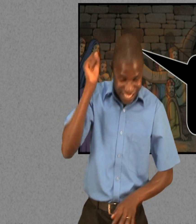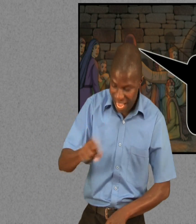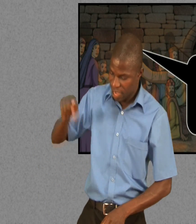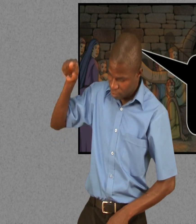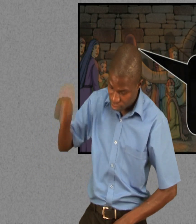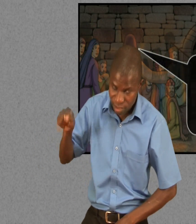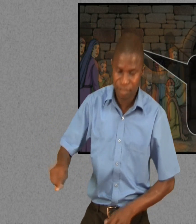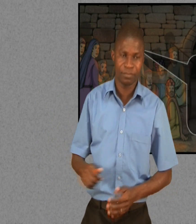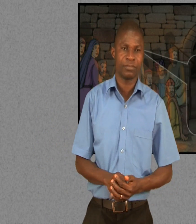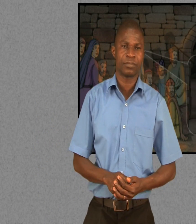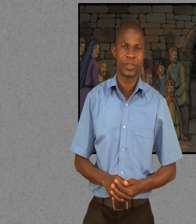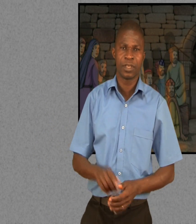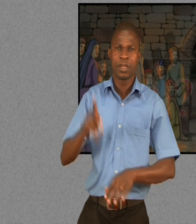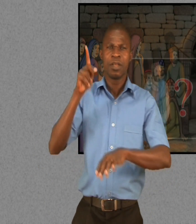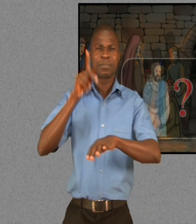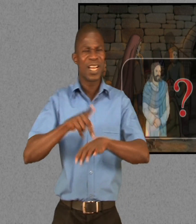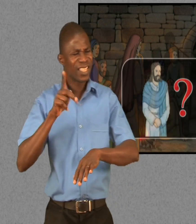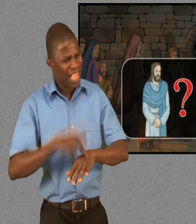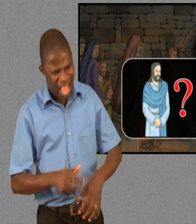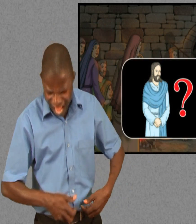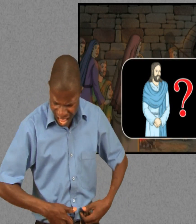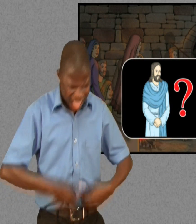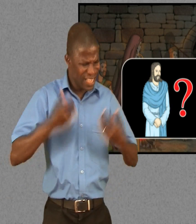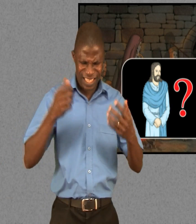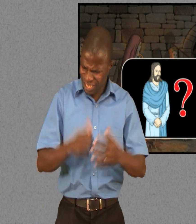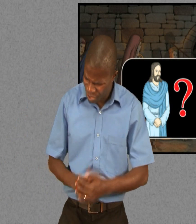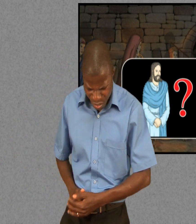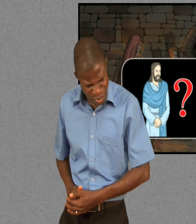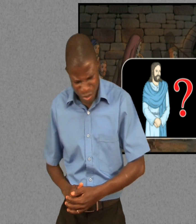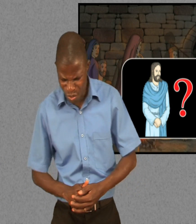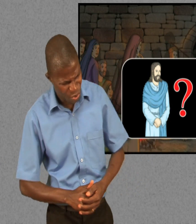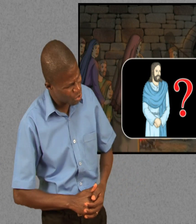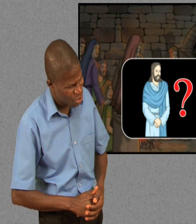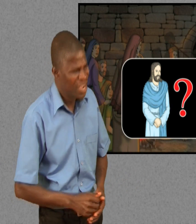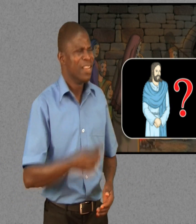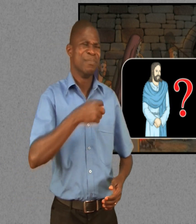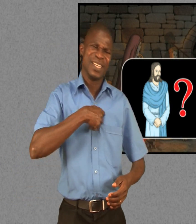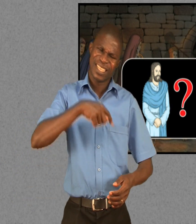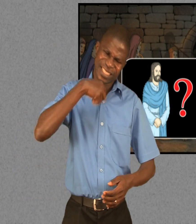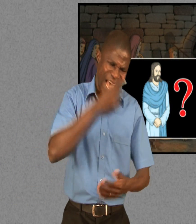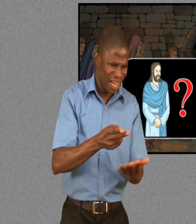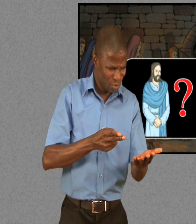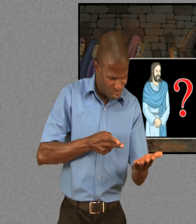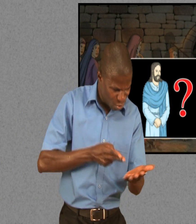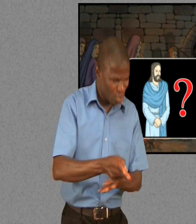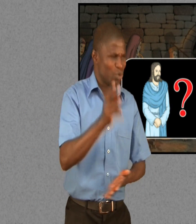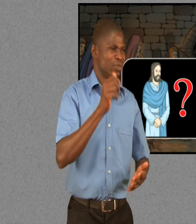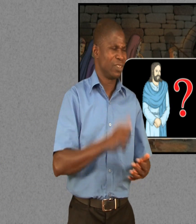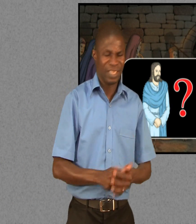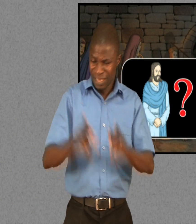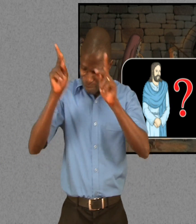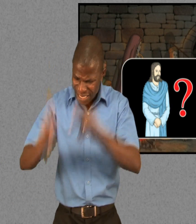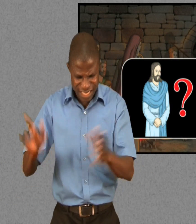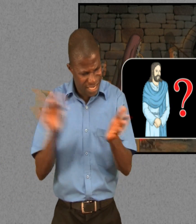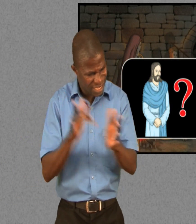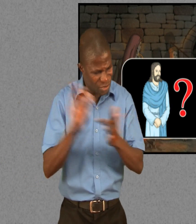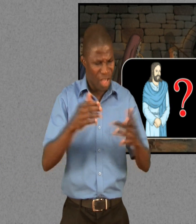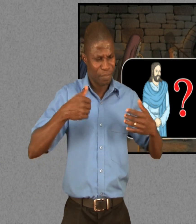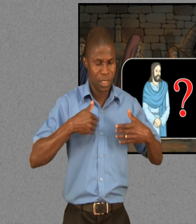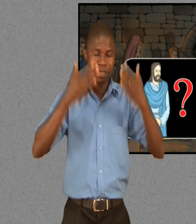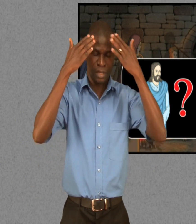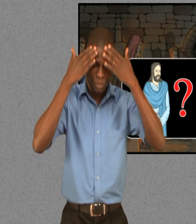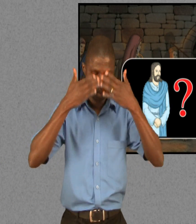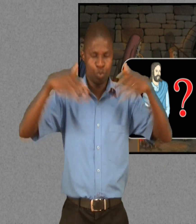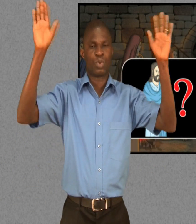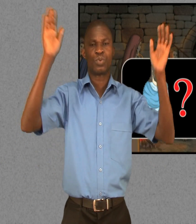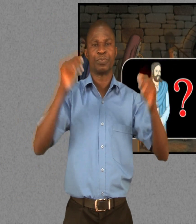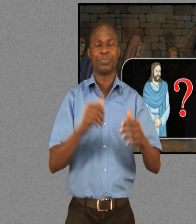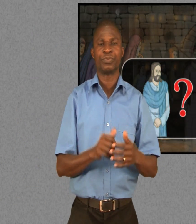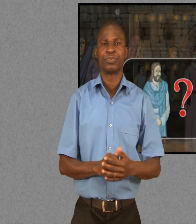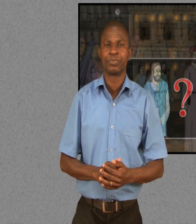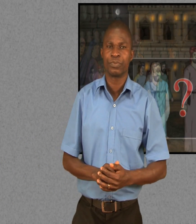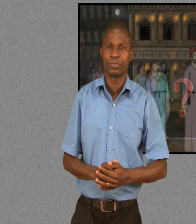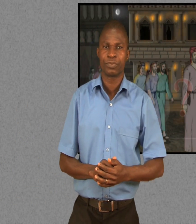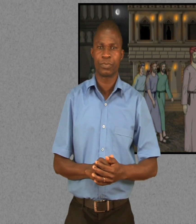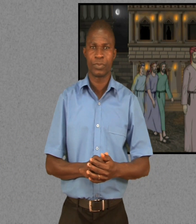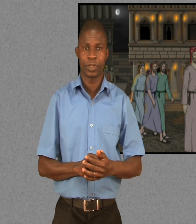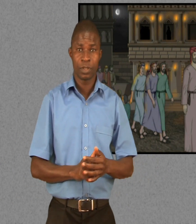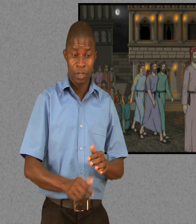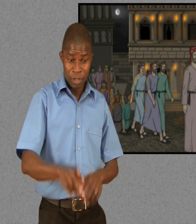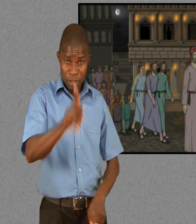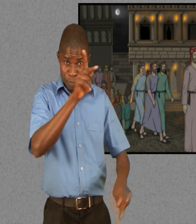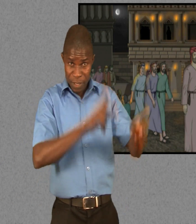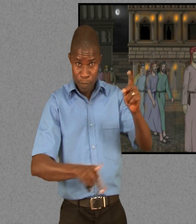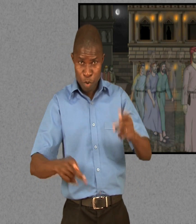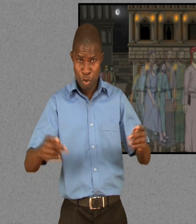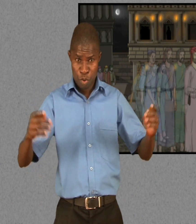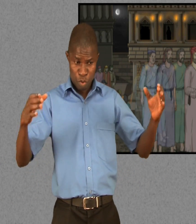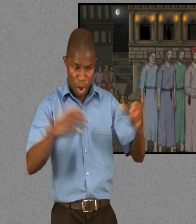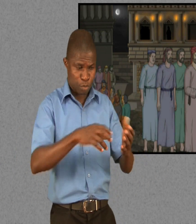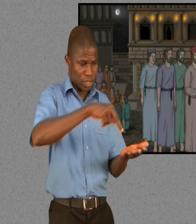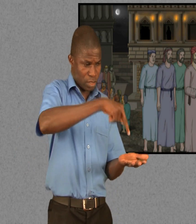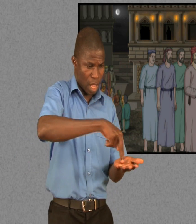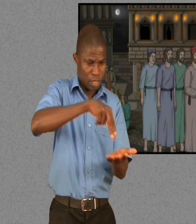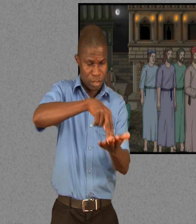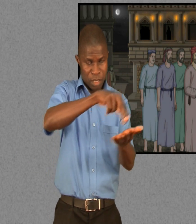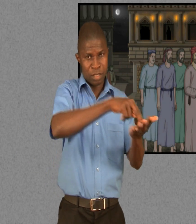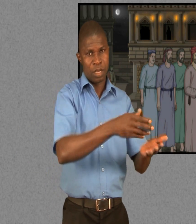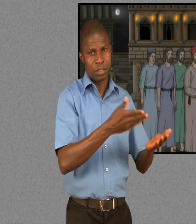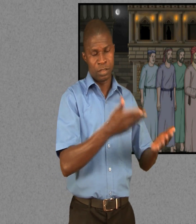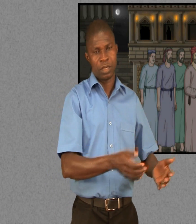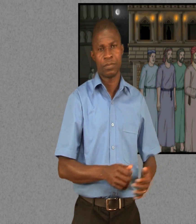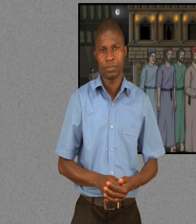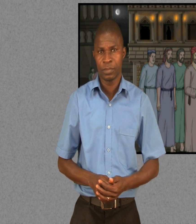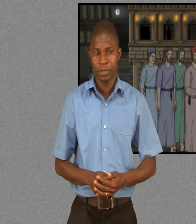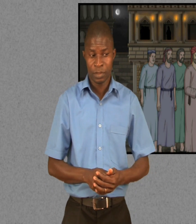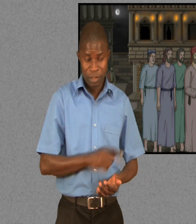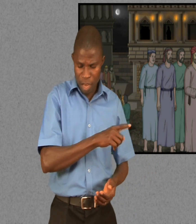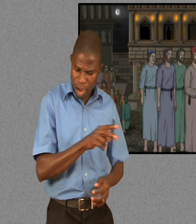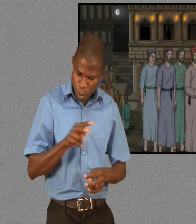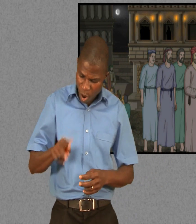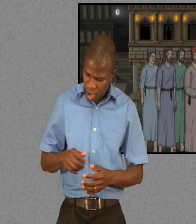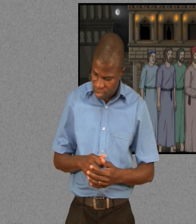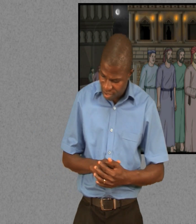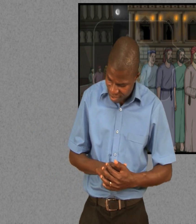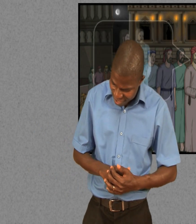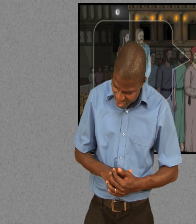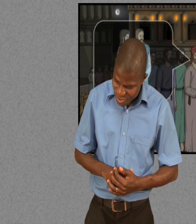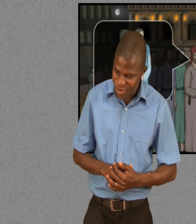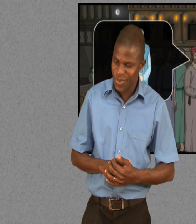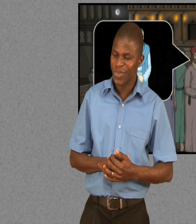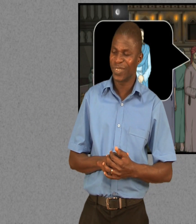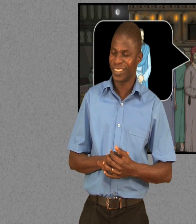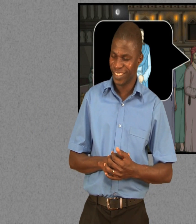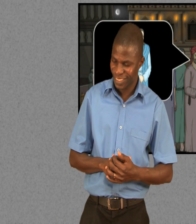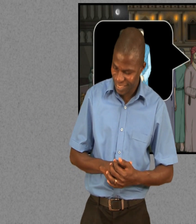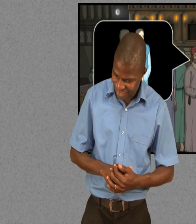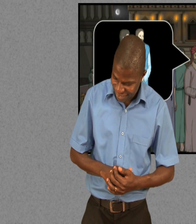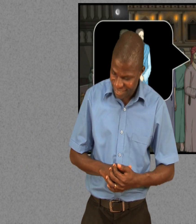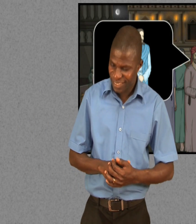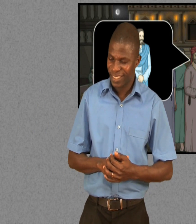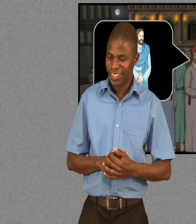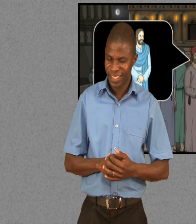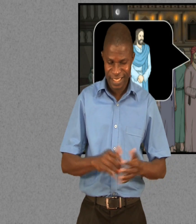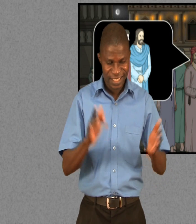And again he denied it with an oath: “I do not know the man!” After a little while, those standing nearby came up to Peter.